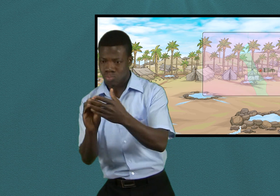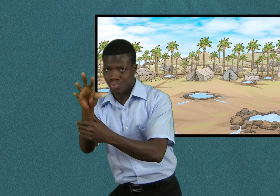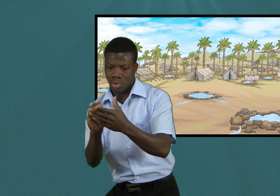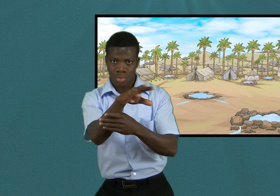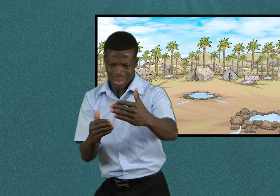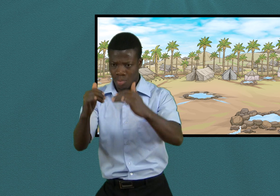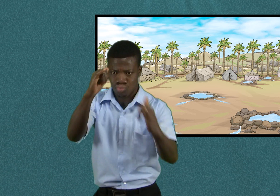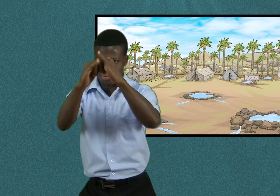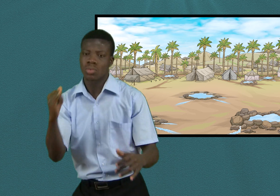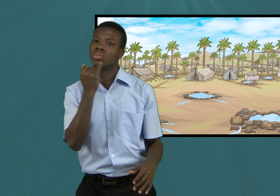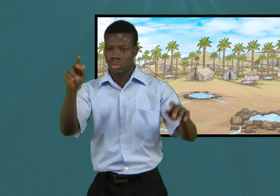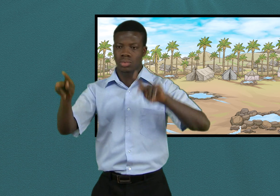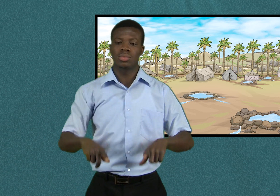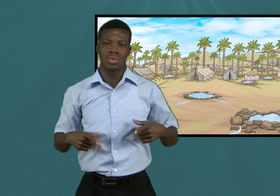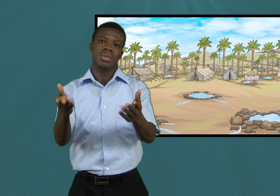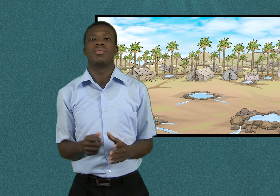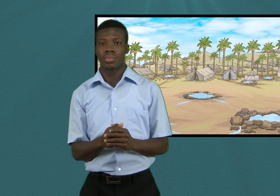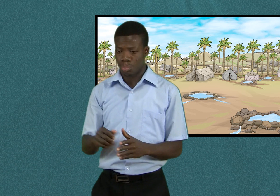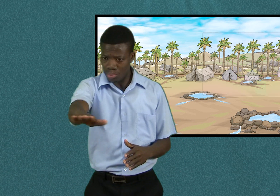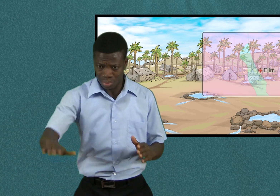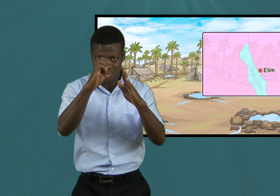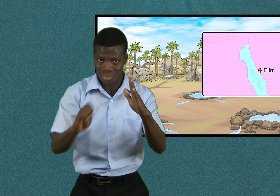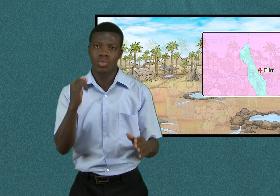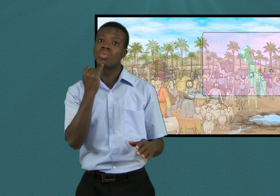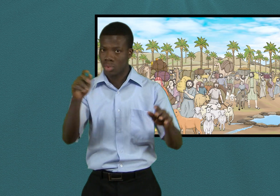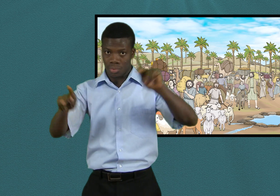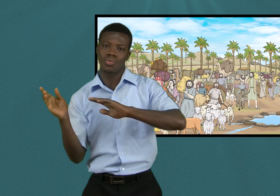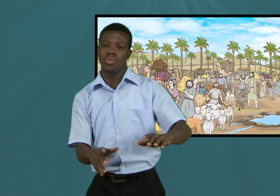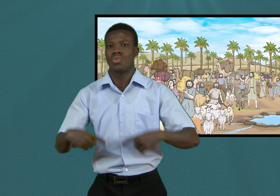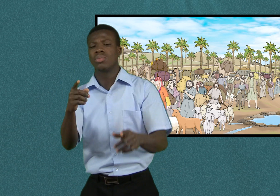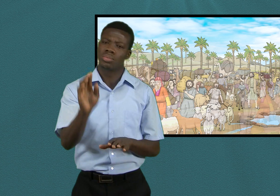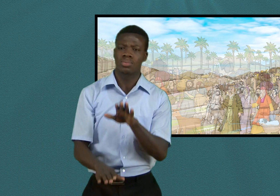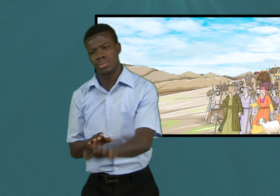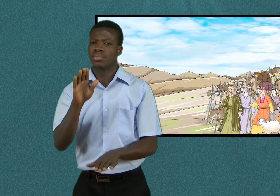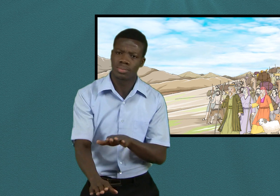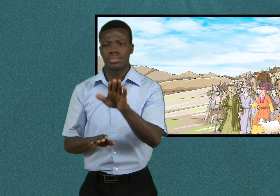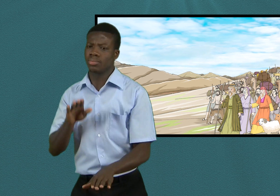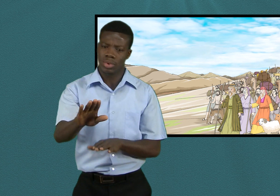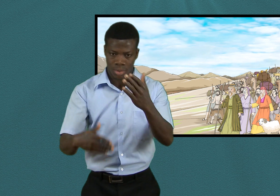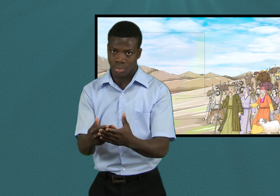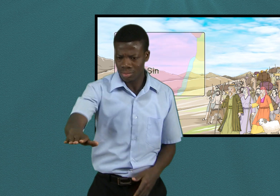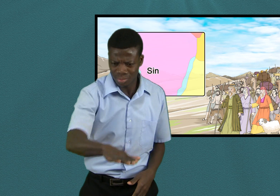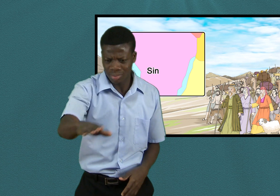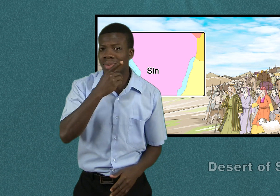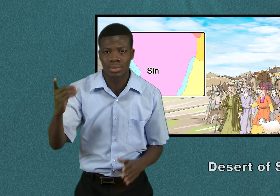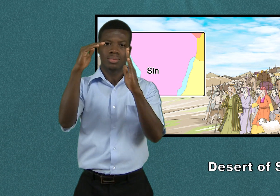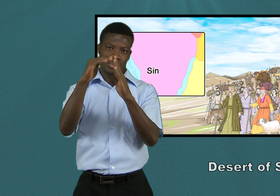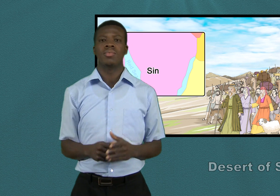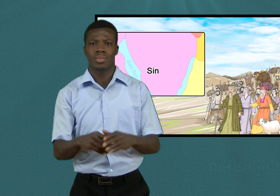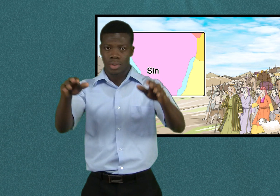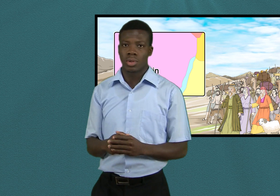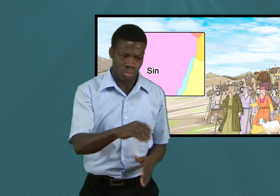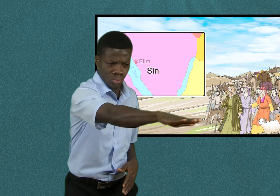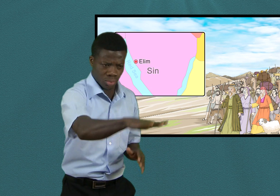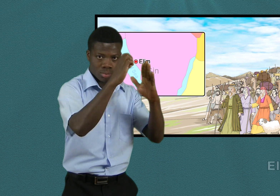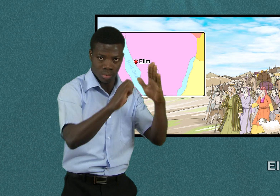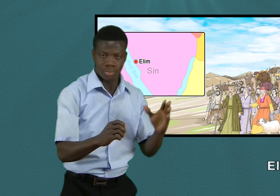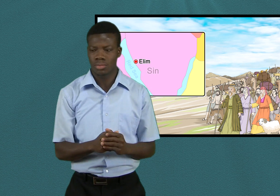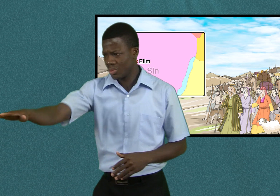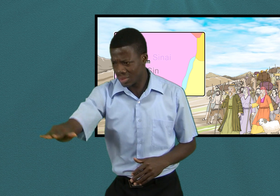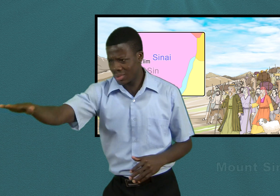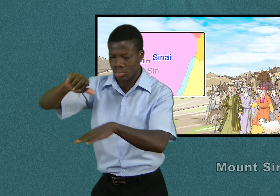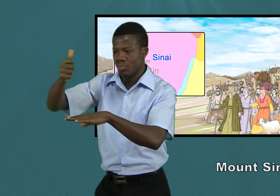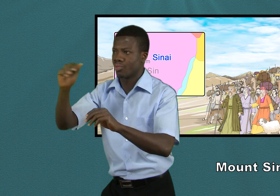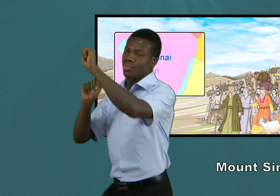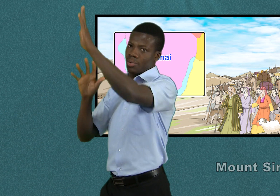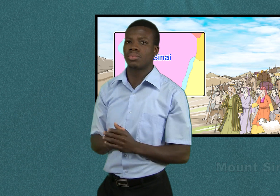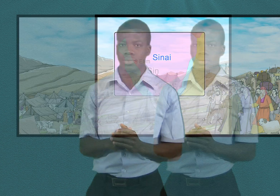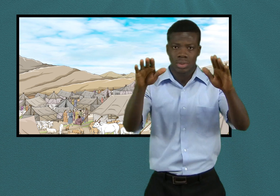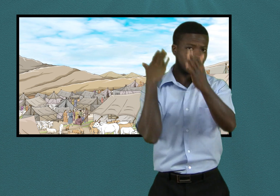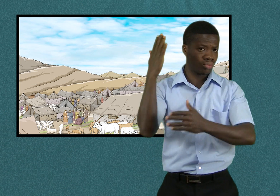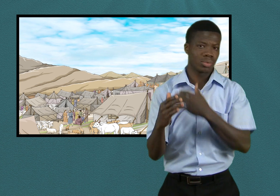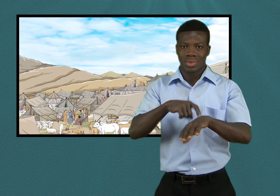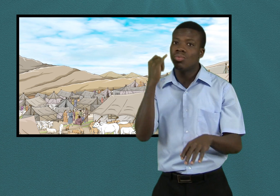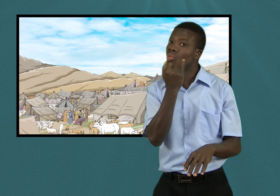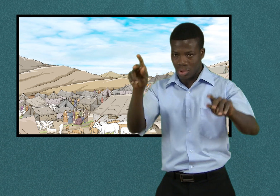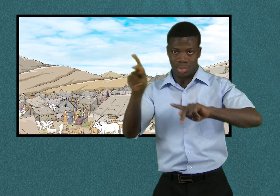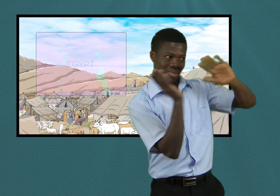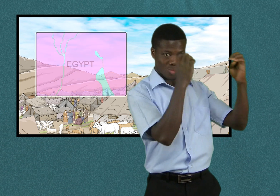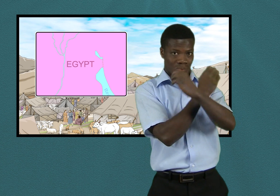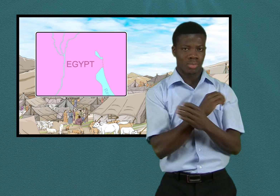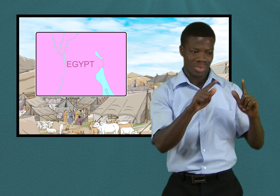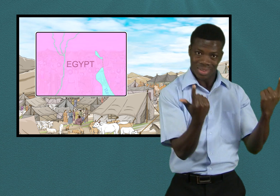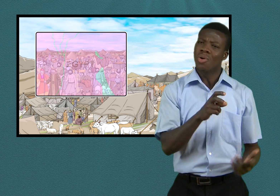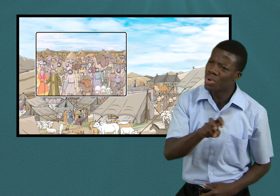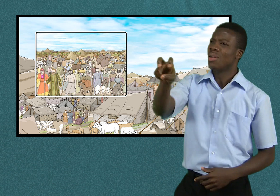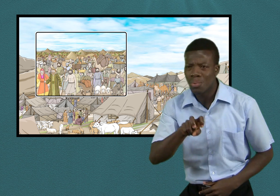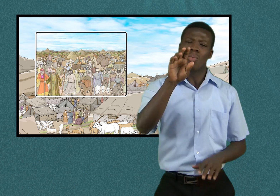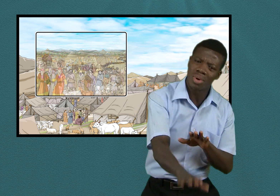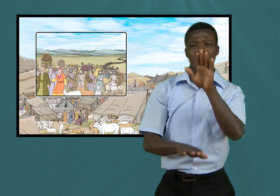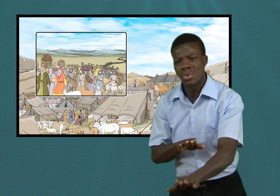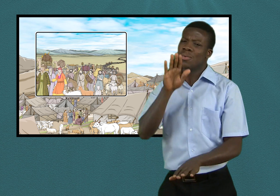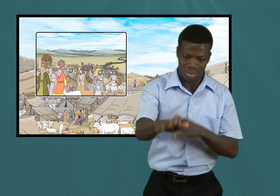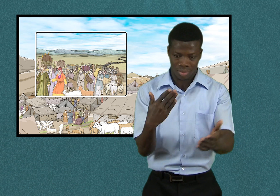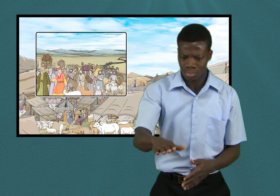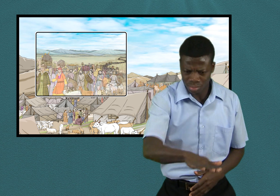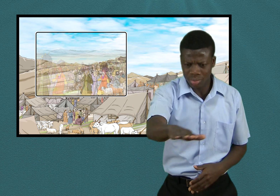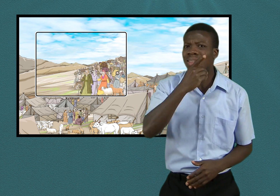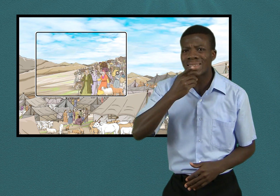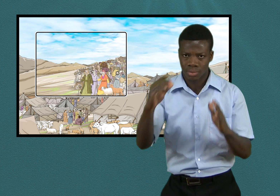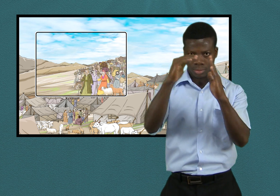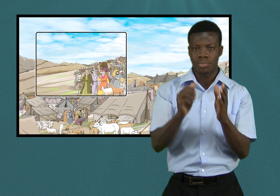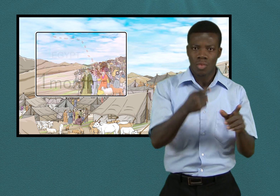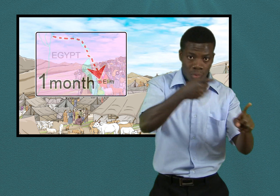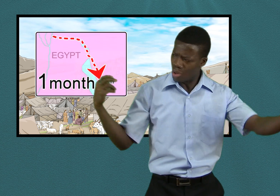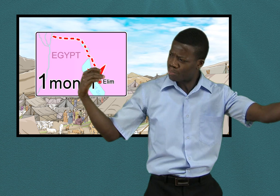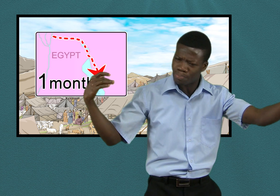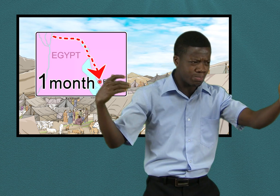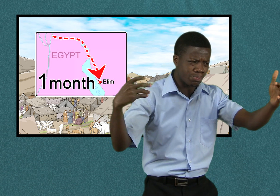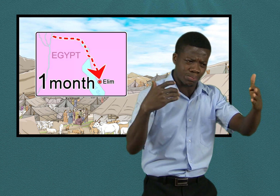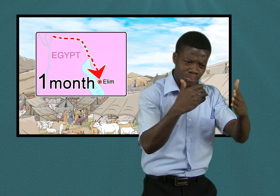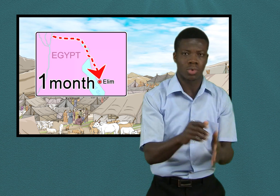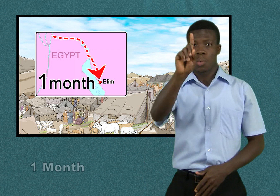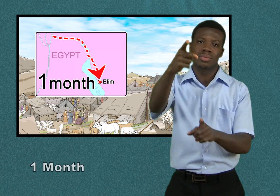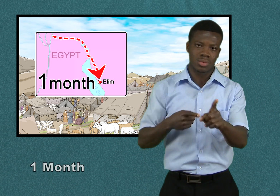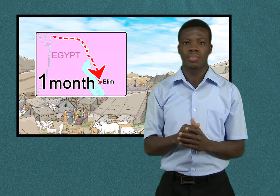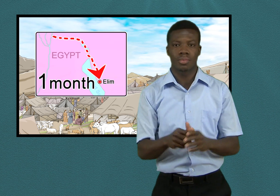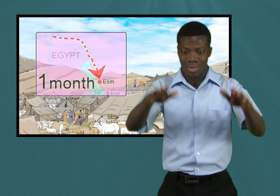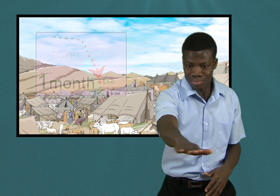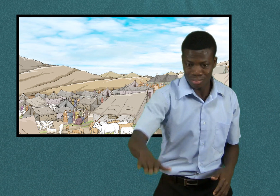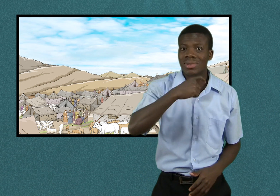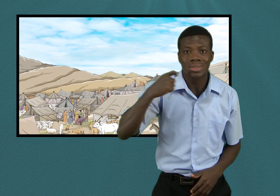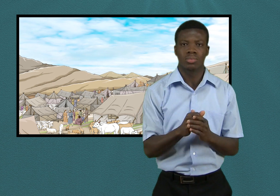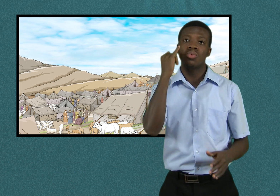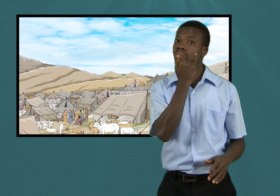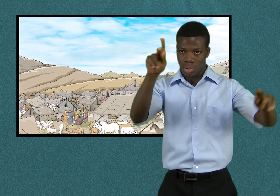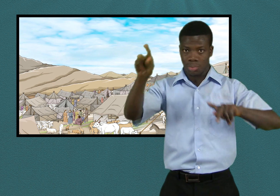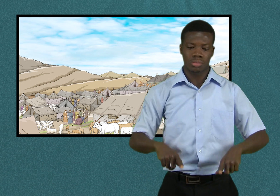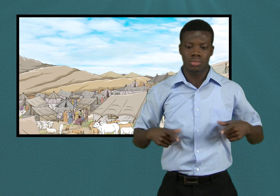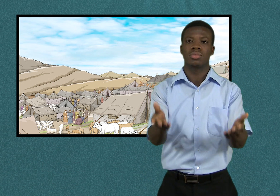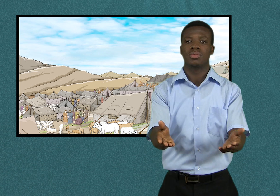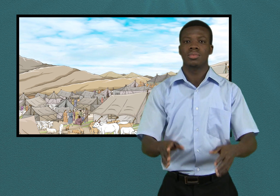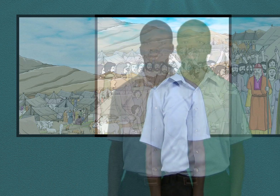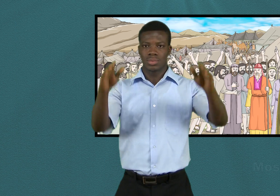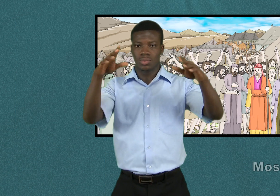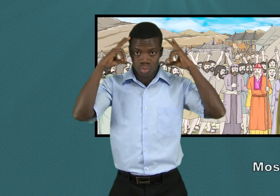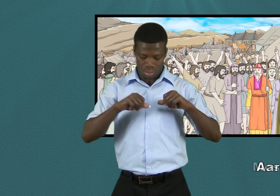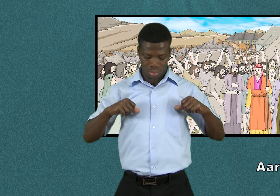On the fifteenth day of the second month after they had left the land of Egypt, the whole congregation of Israel set out from Elim and came to the Desert of Sin, which is between Elim and Sinai.